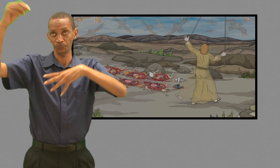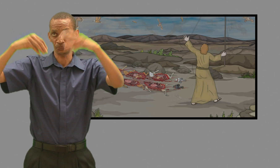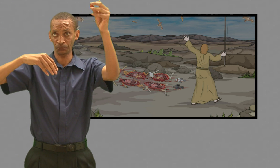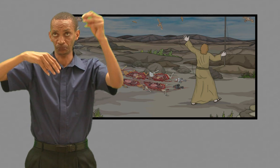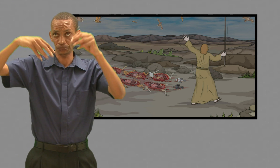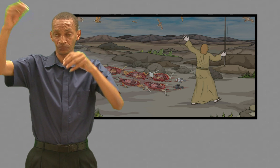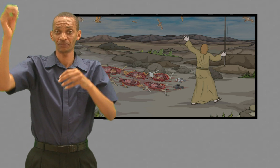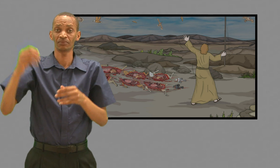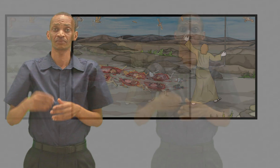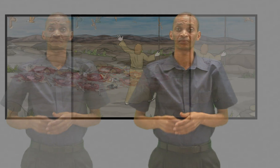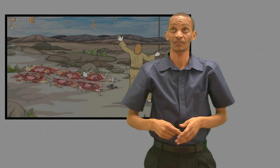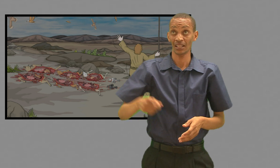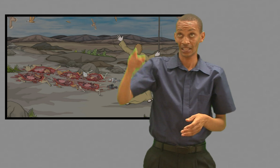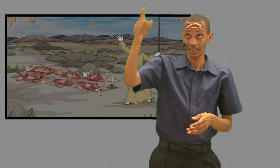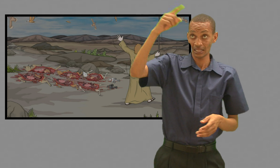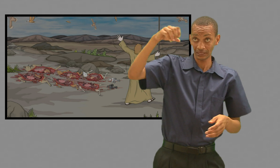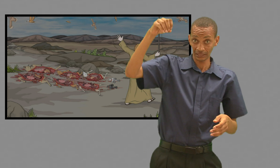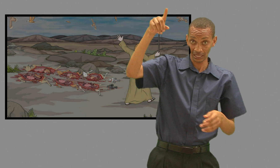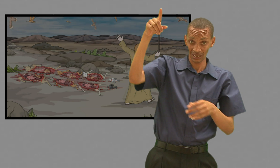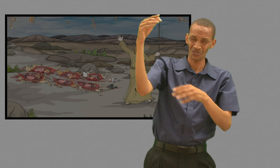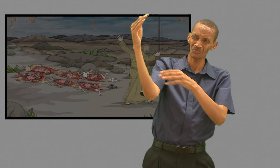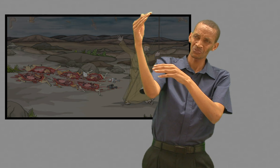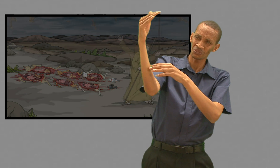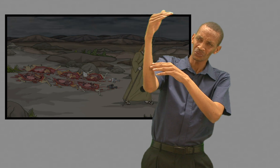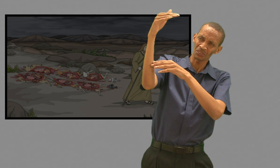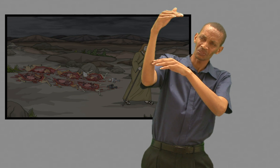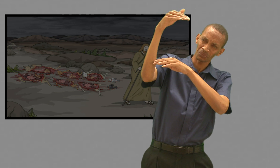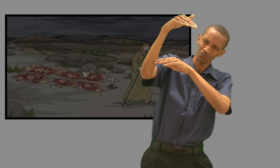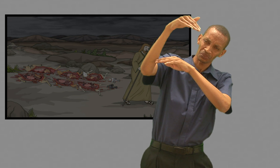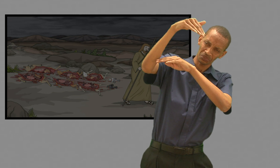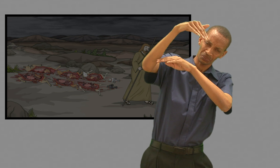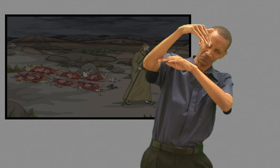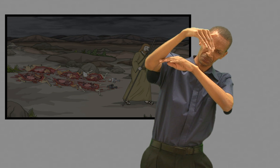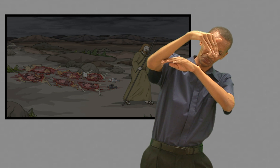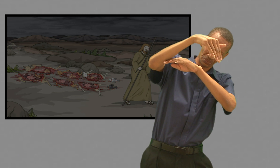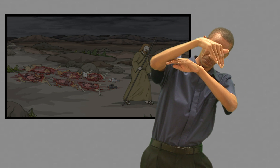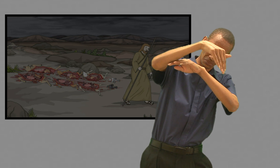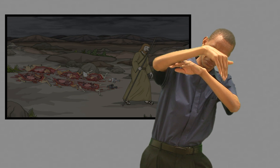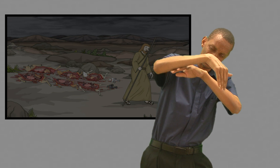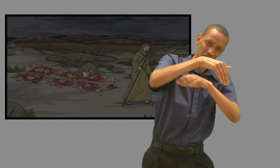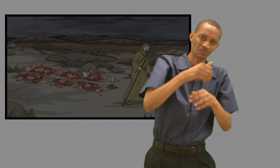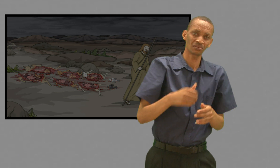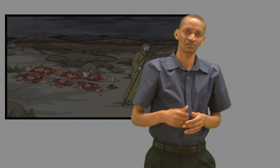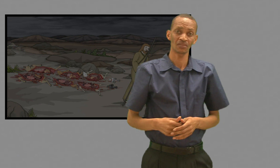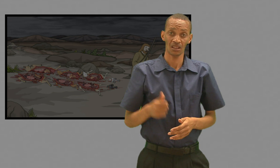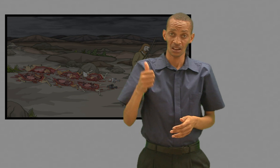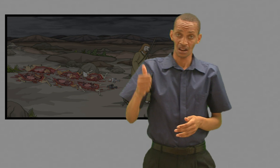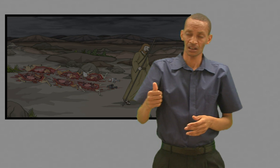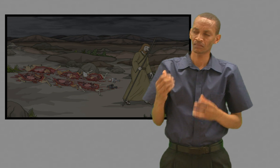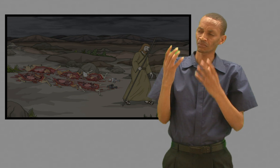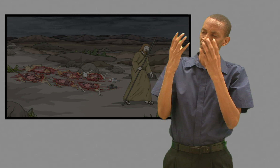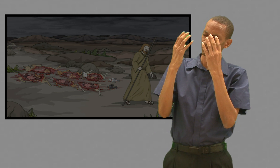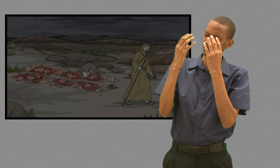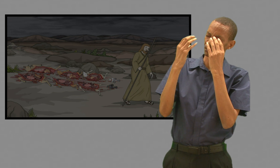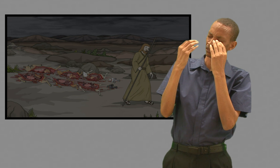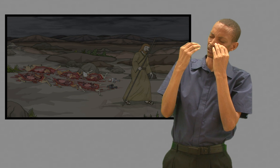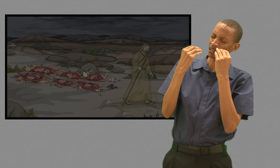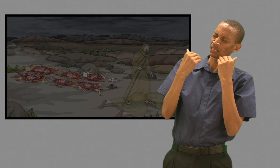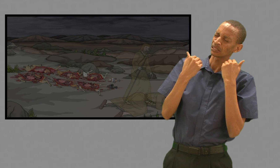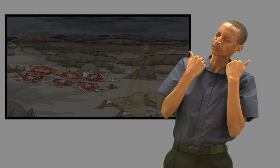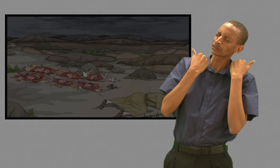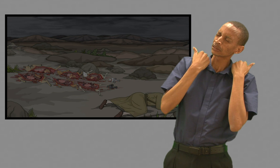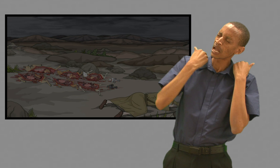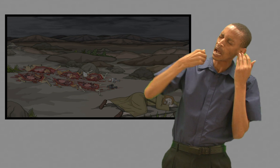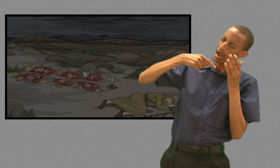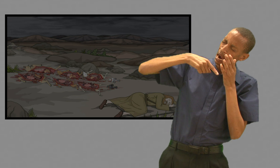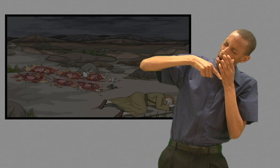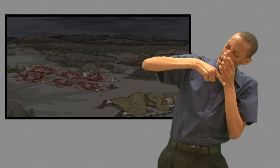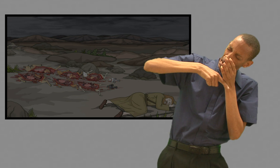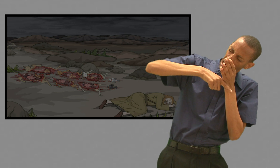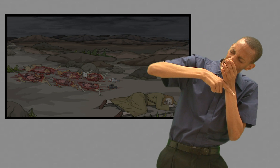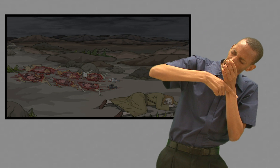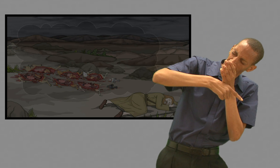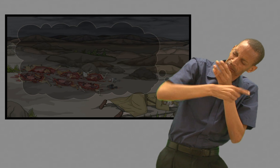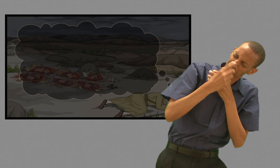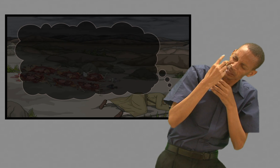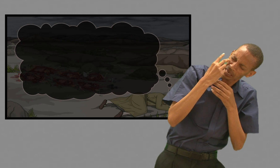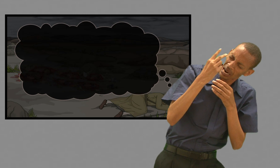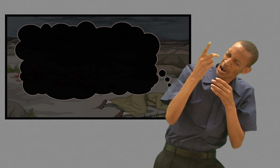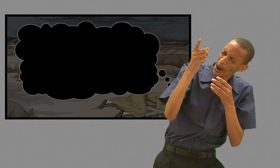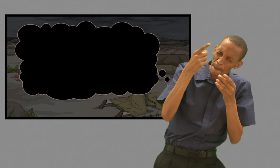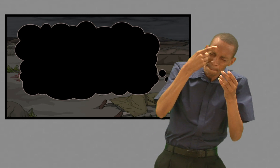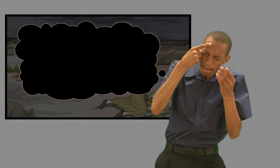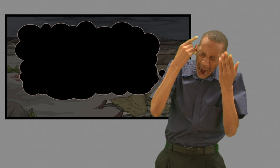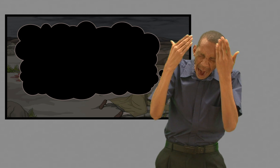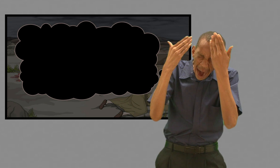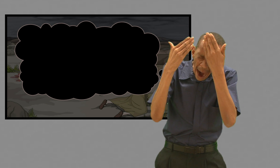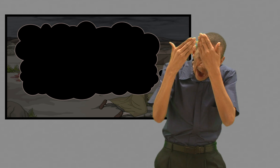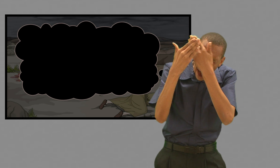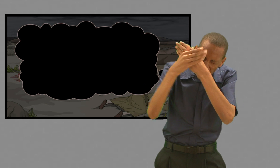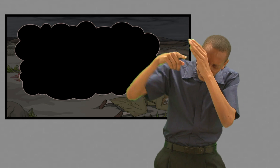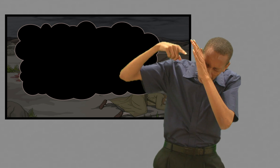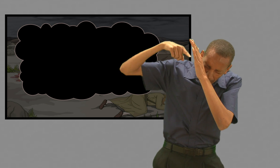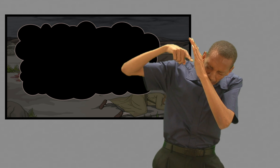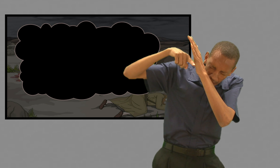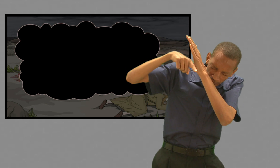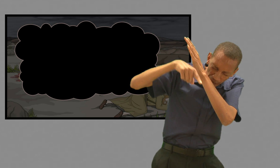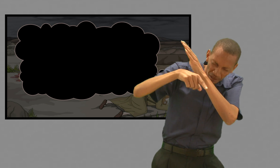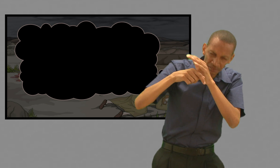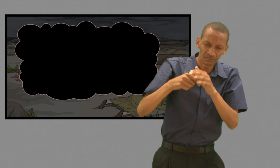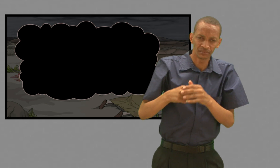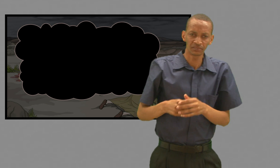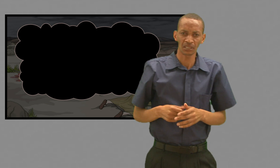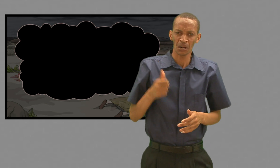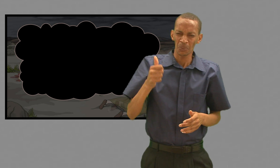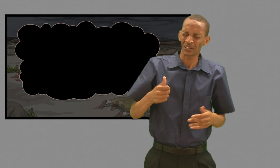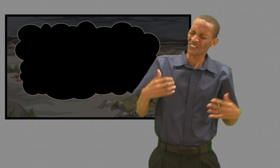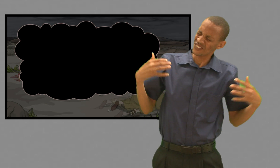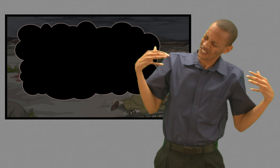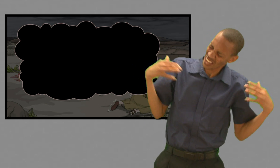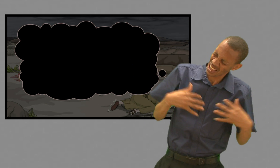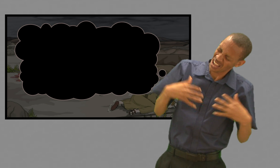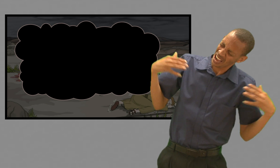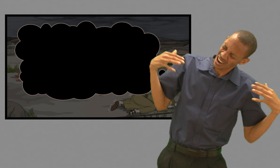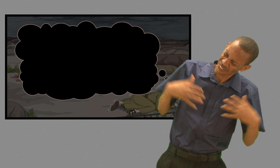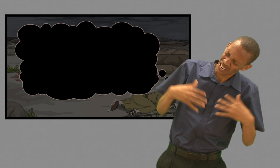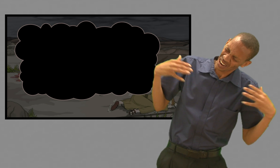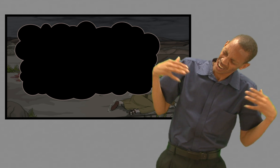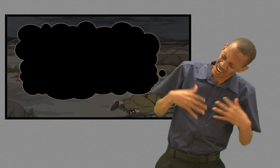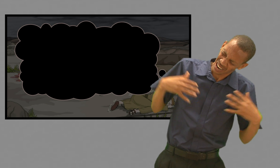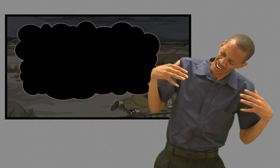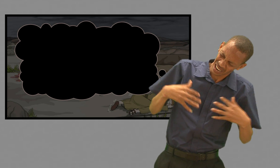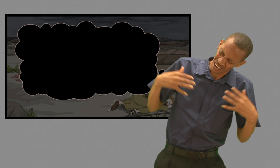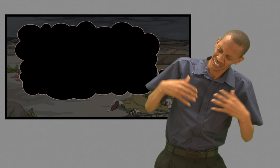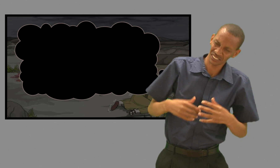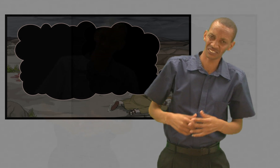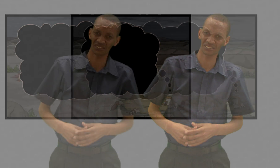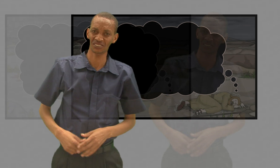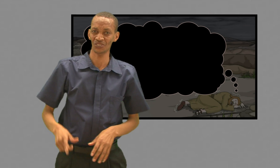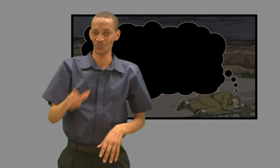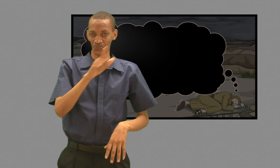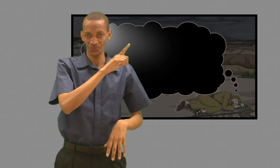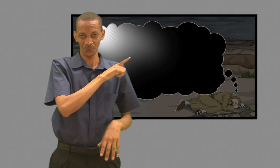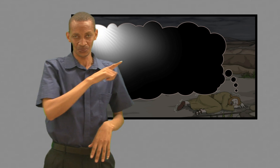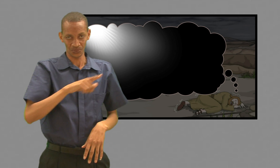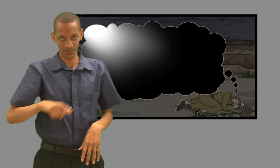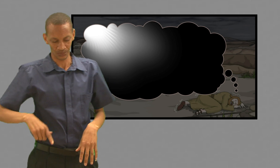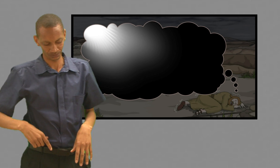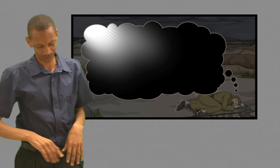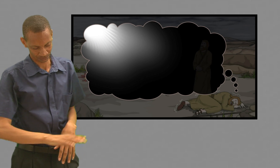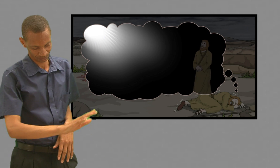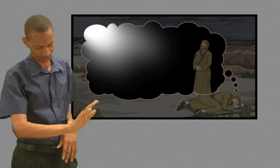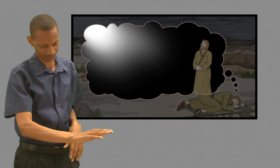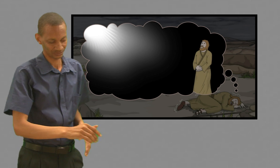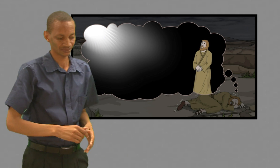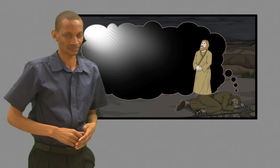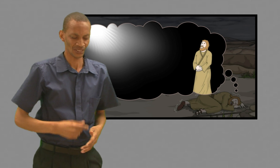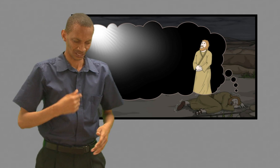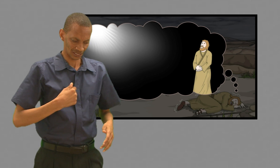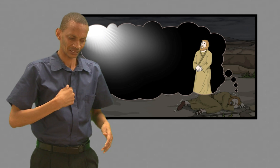As the sun was setting, Abram fell into a deep sleep, and suddenly great terror and darkness overwhelmed him.